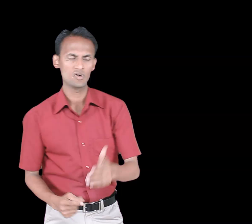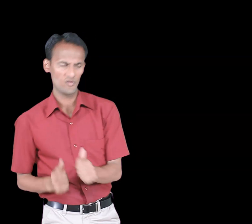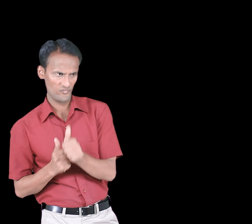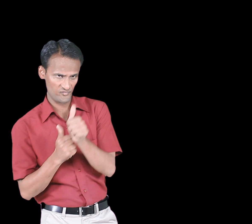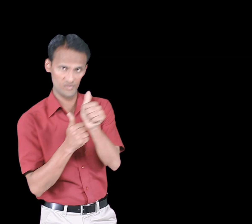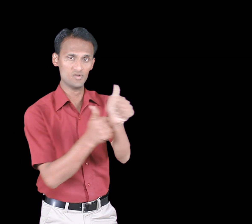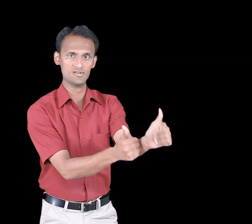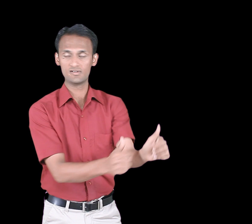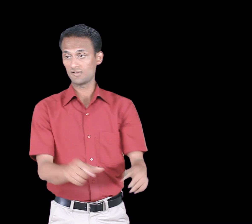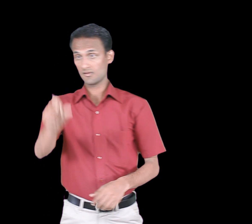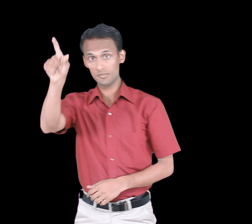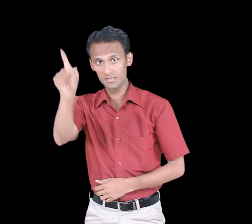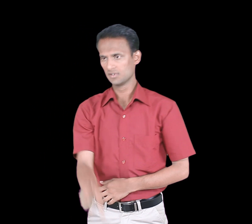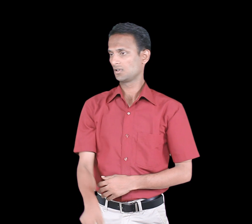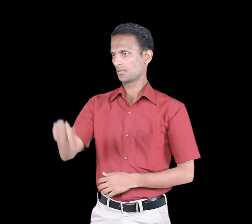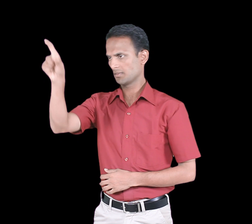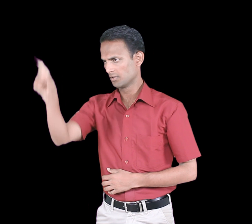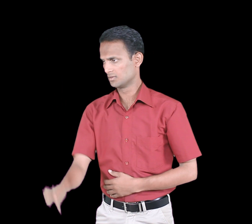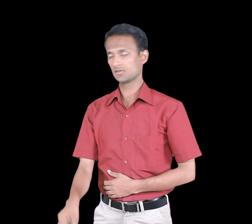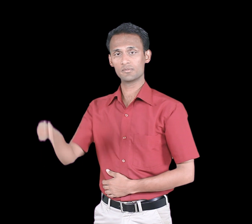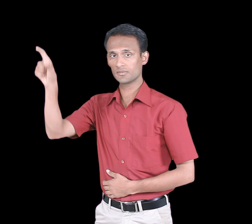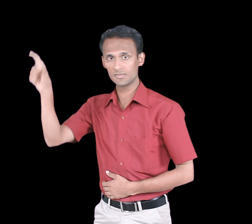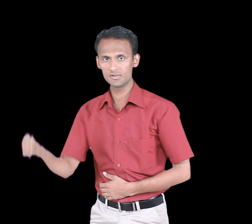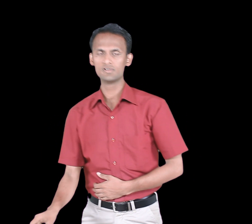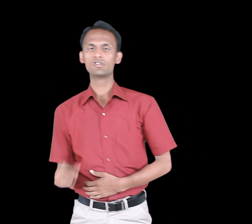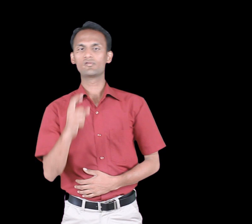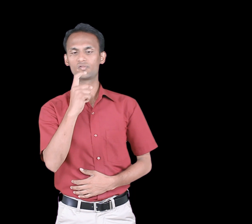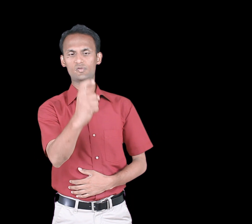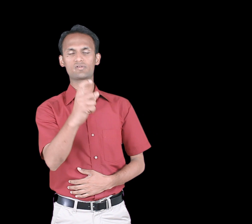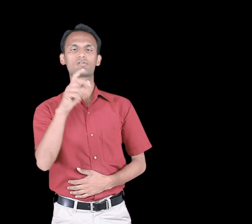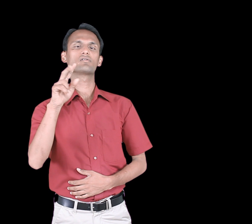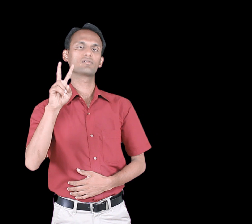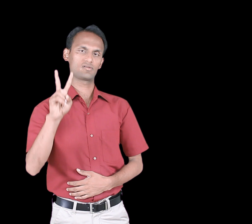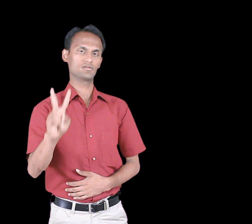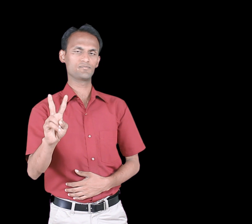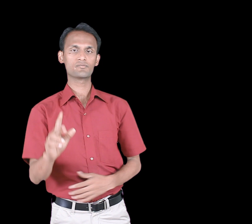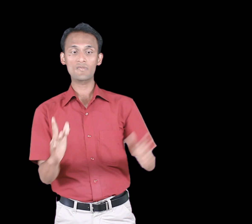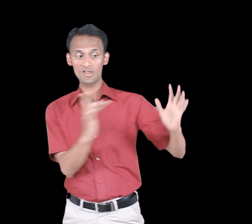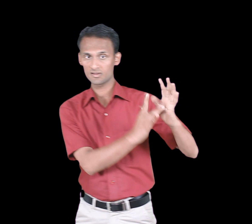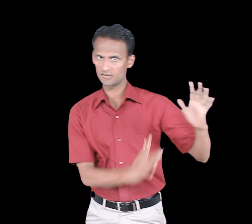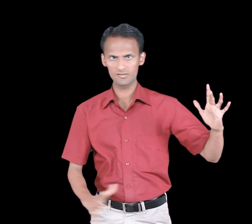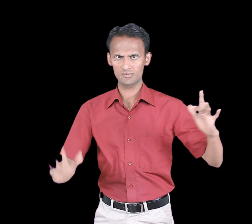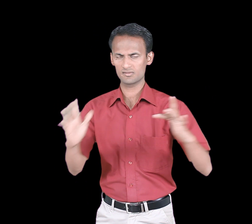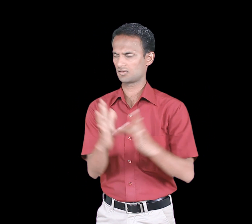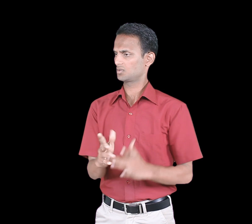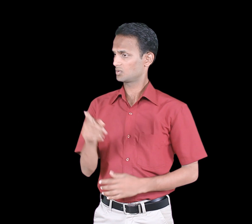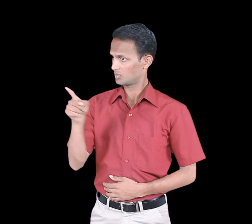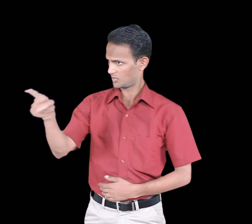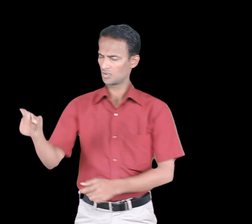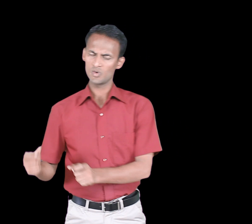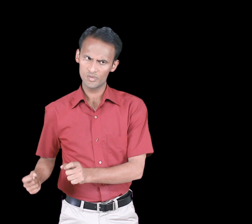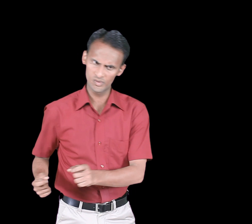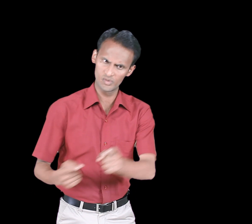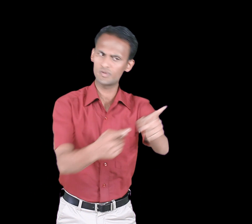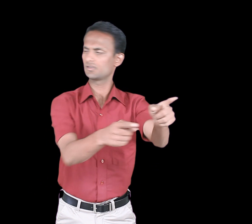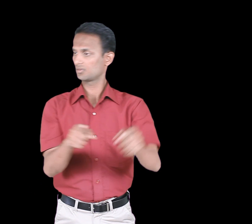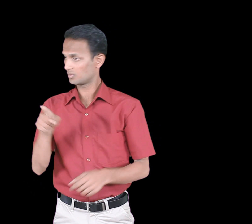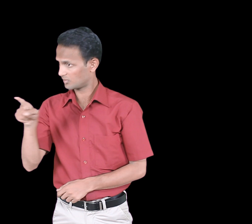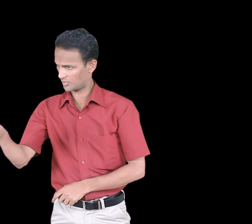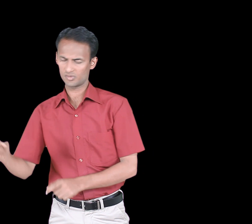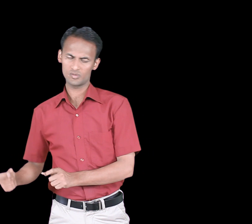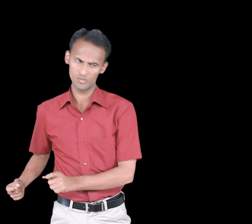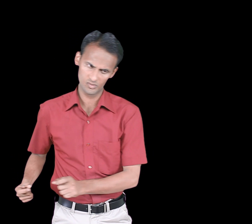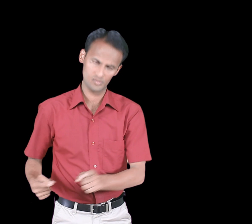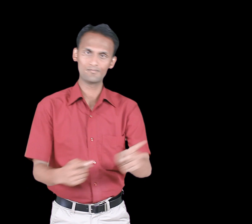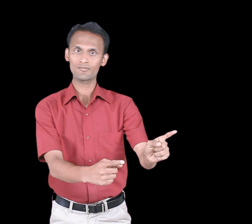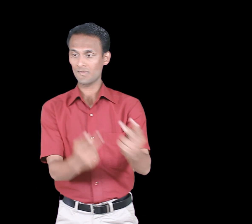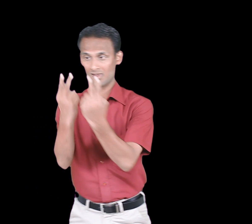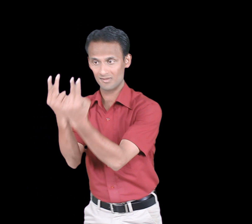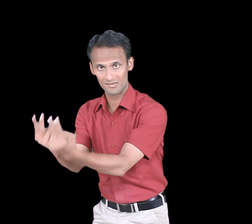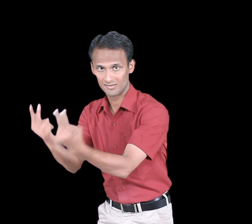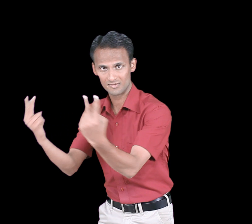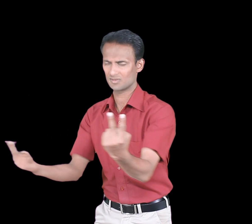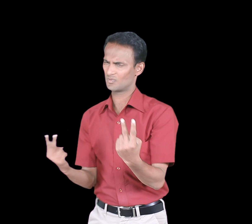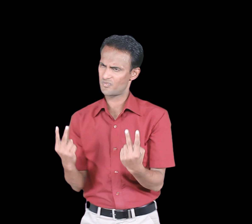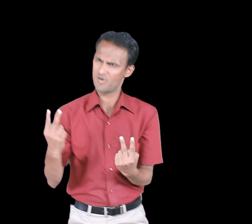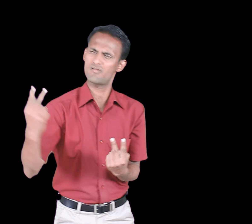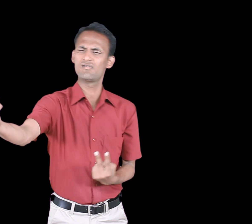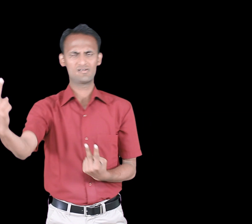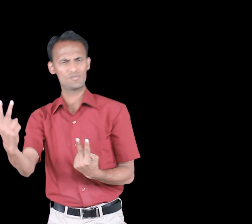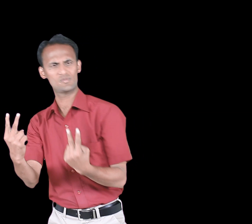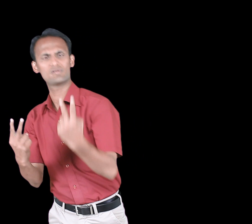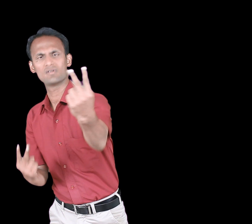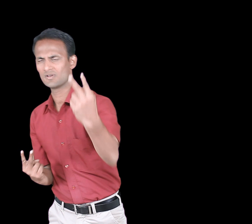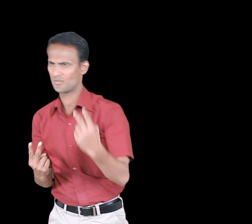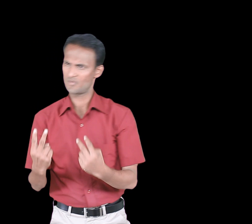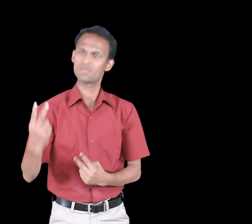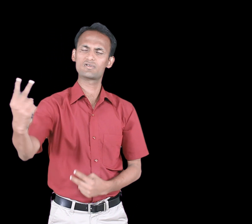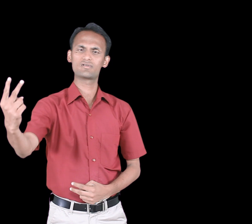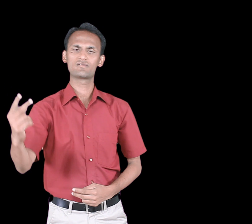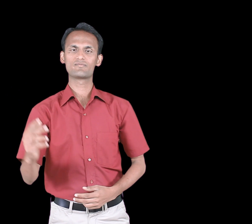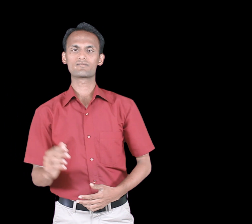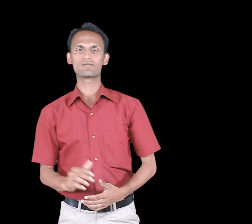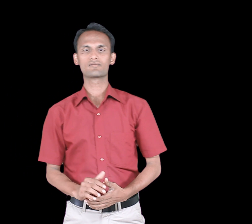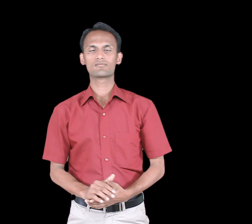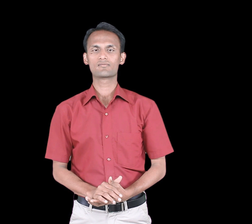Jesus sends the 72 followers in groups of two